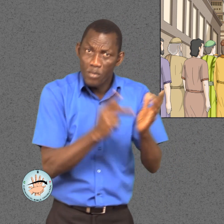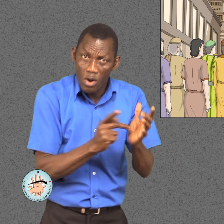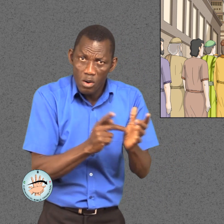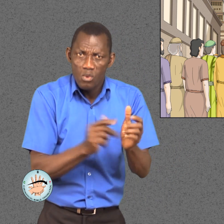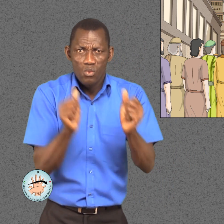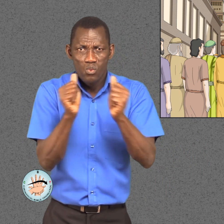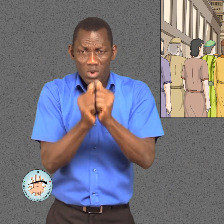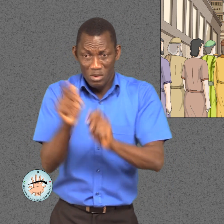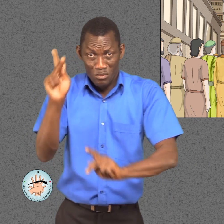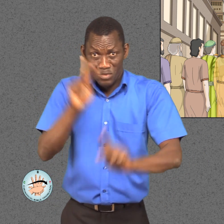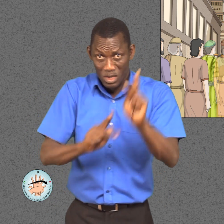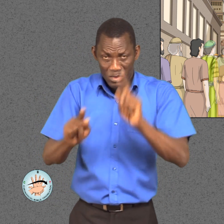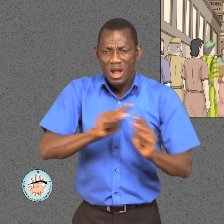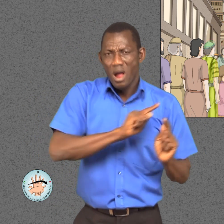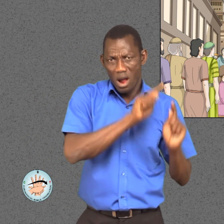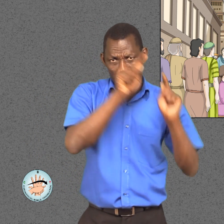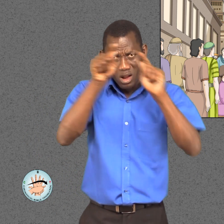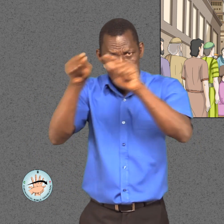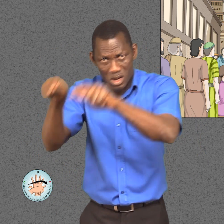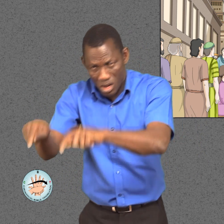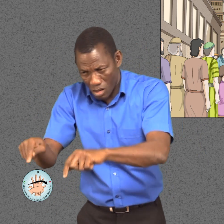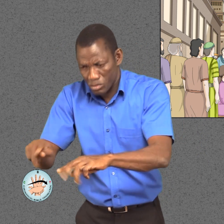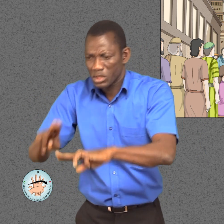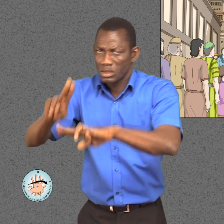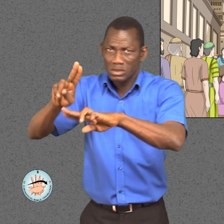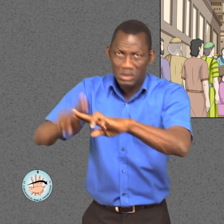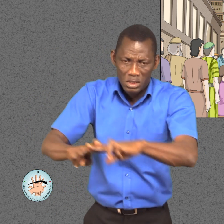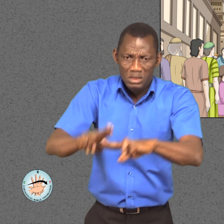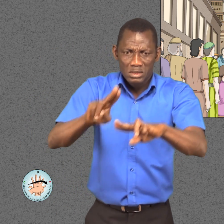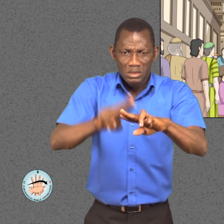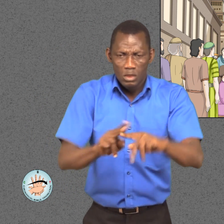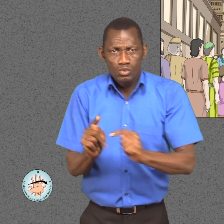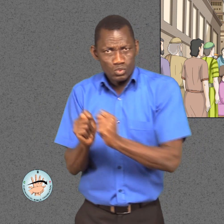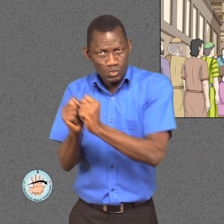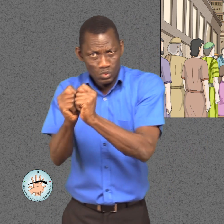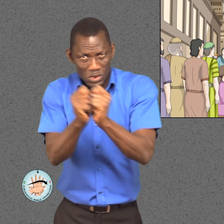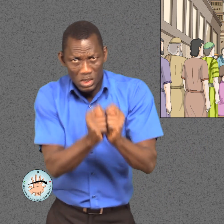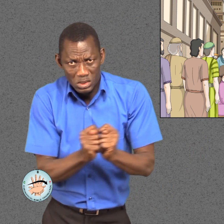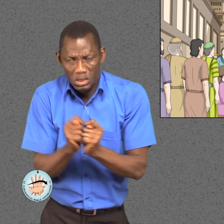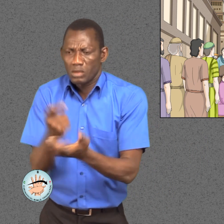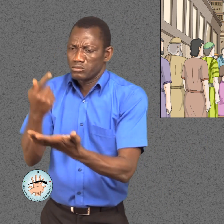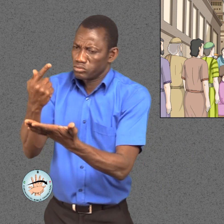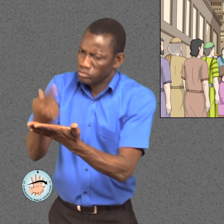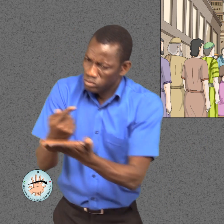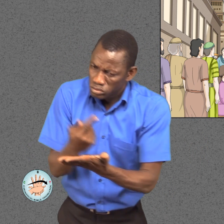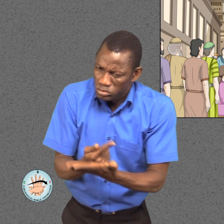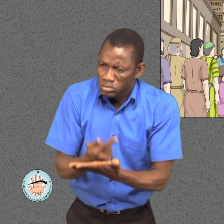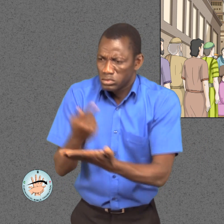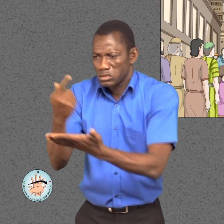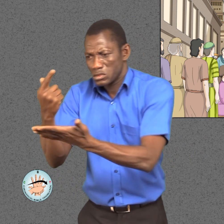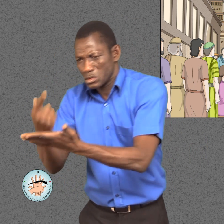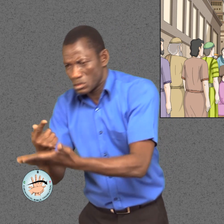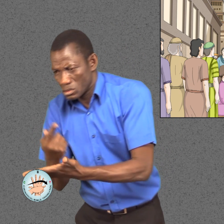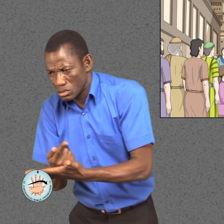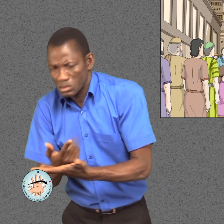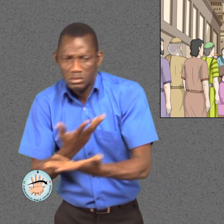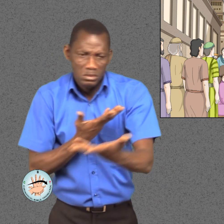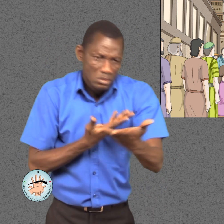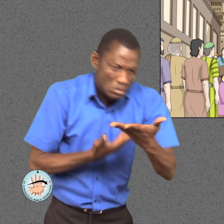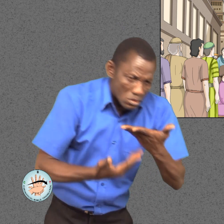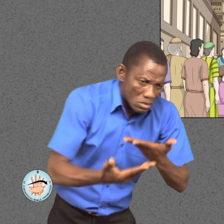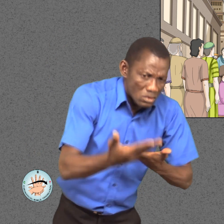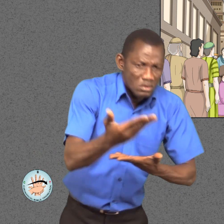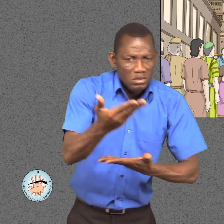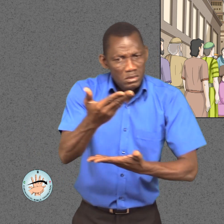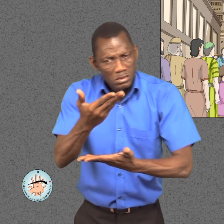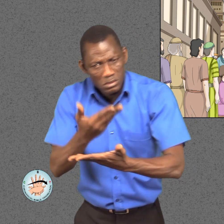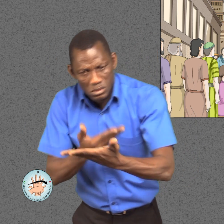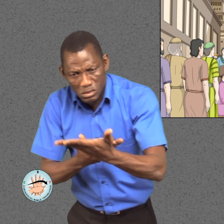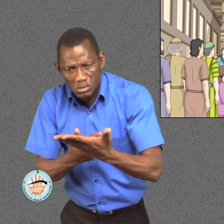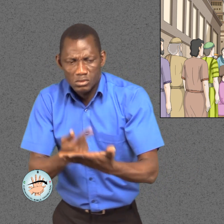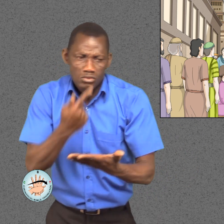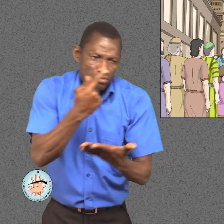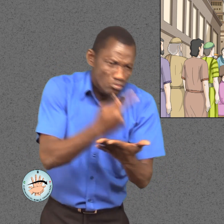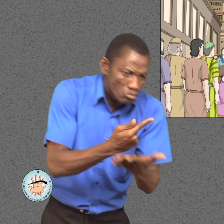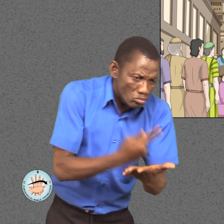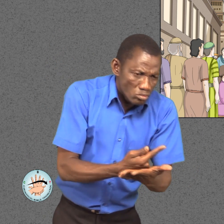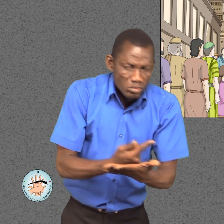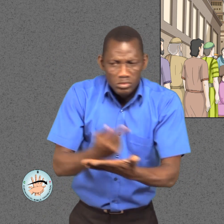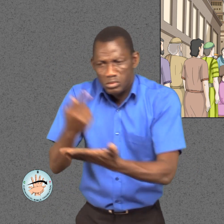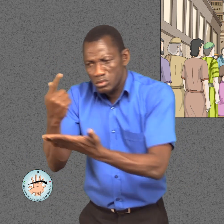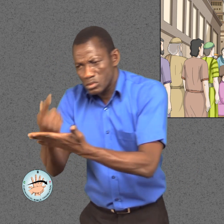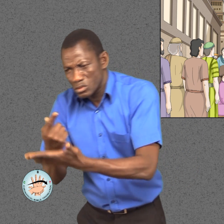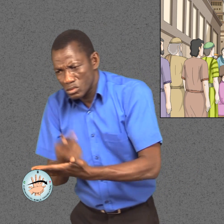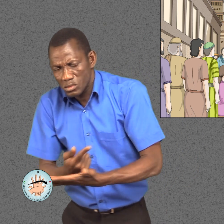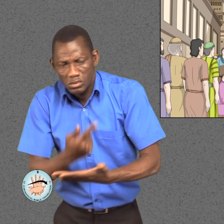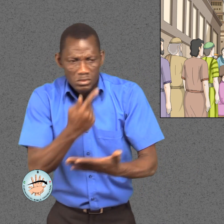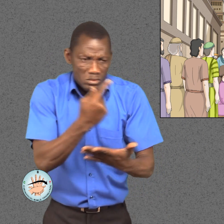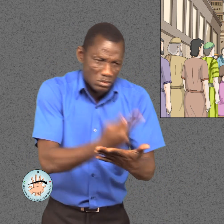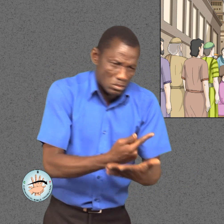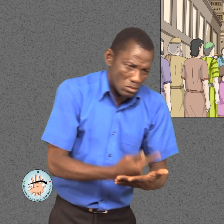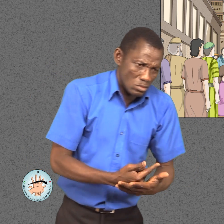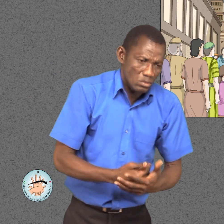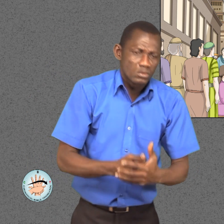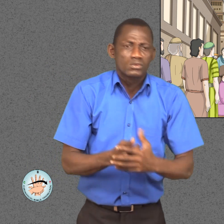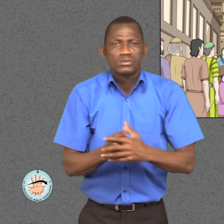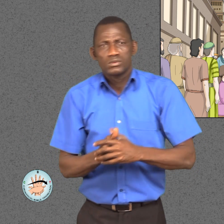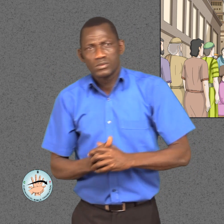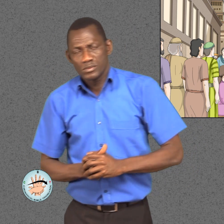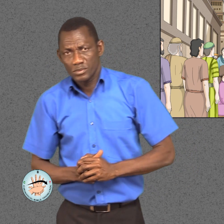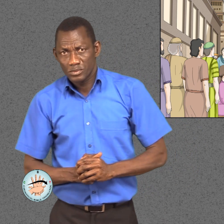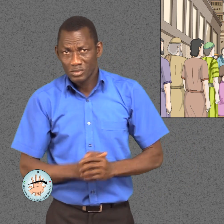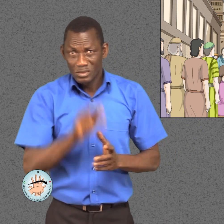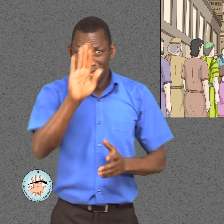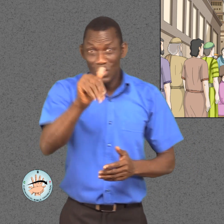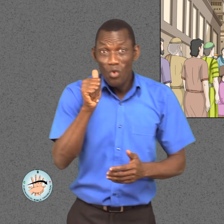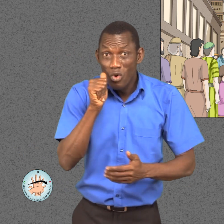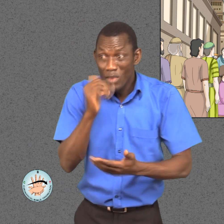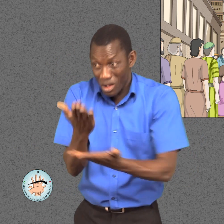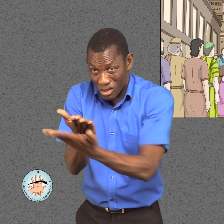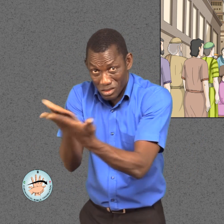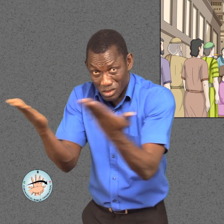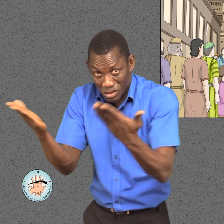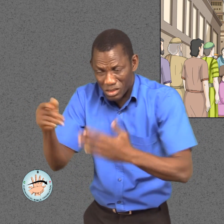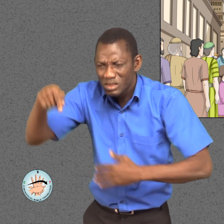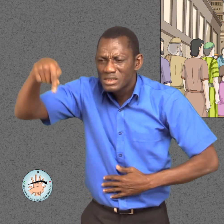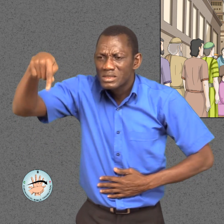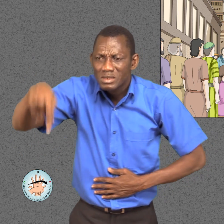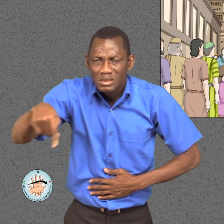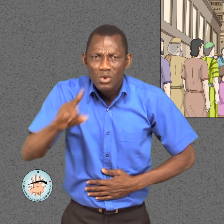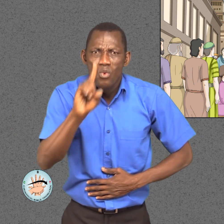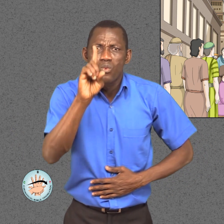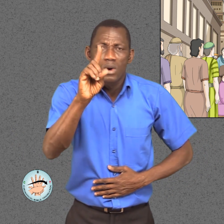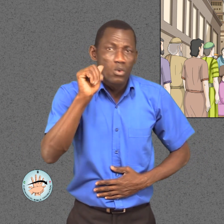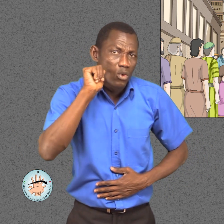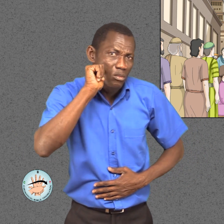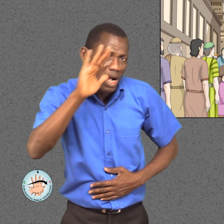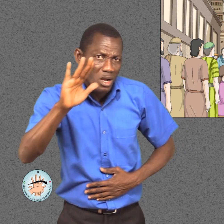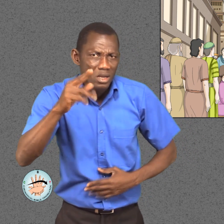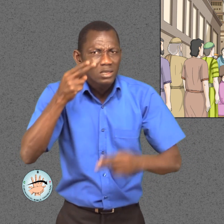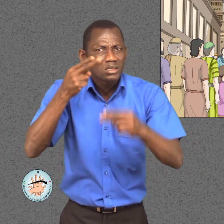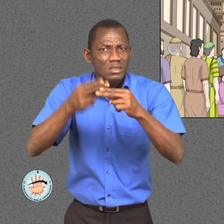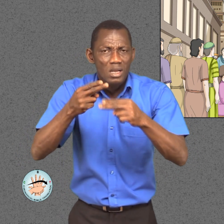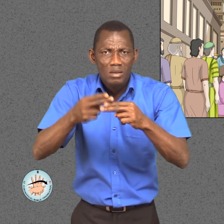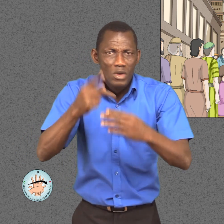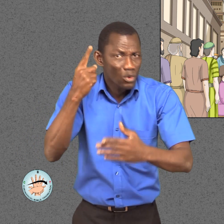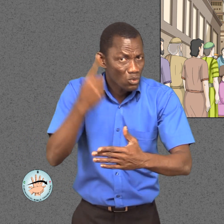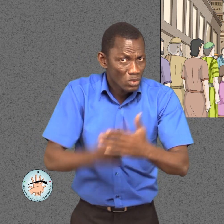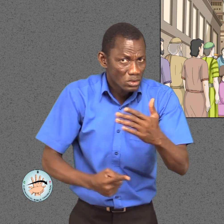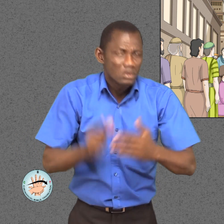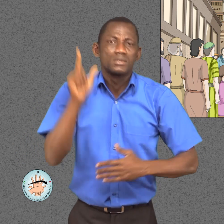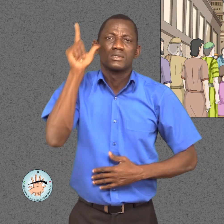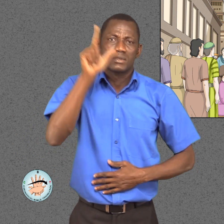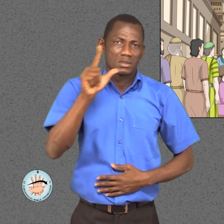After sitting down, we spoke to the women who had gathered there.